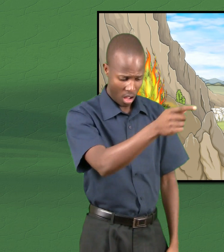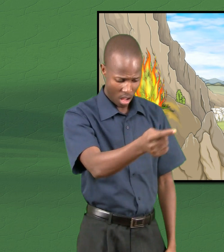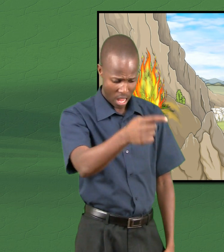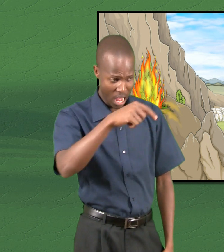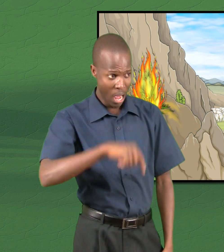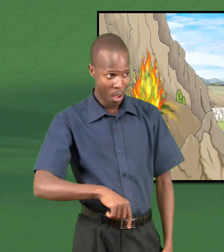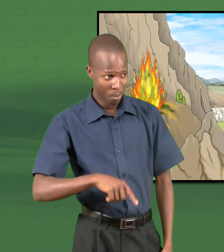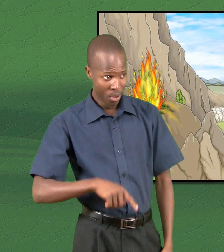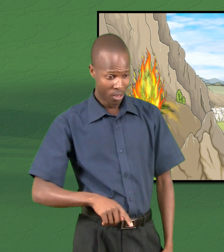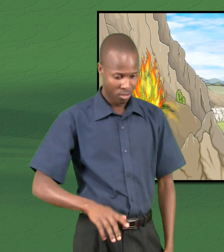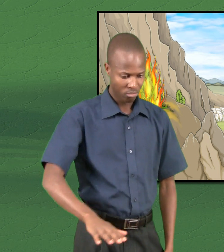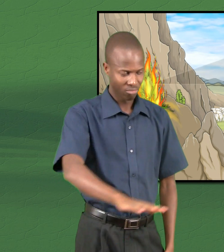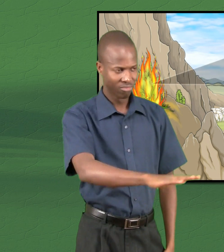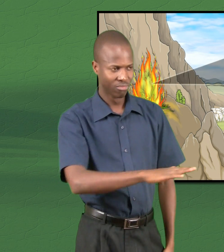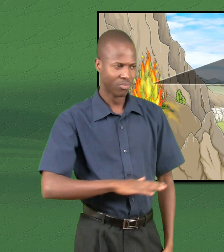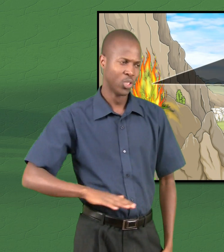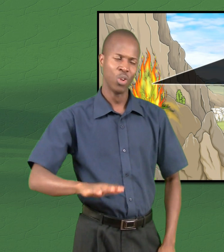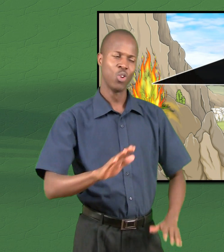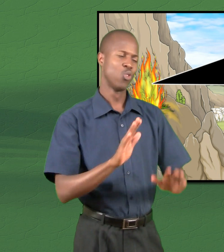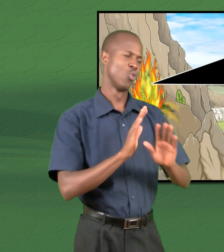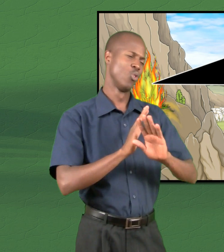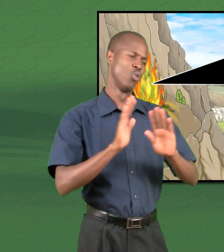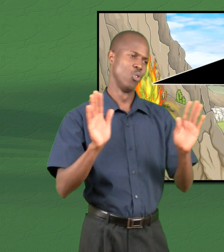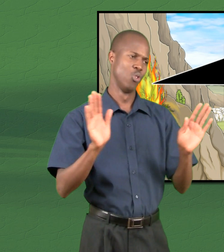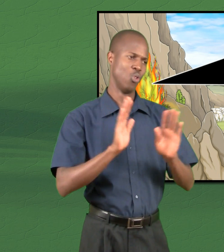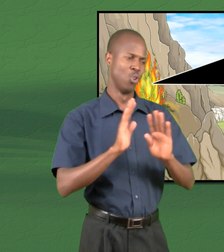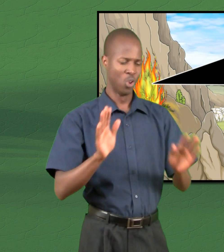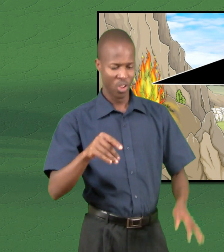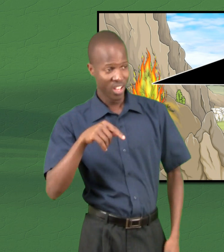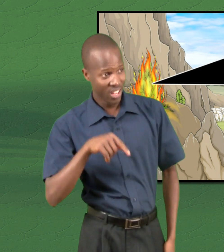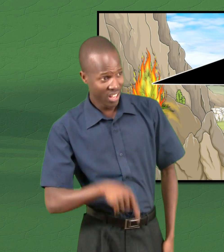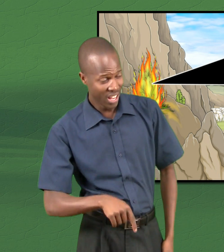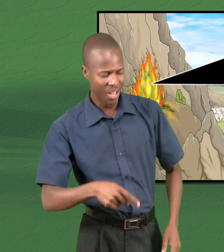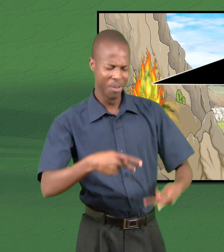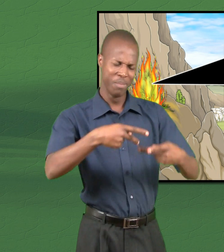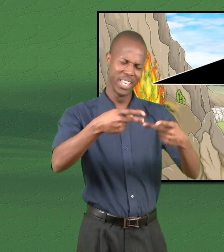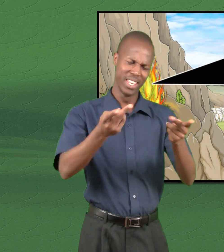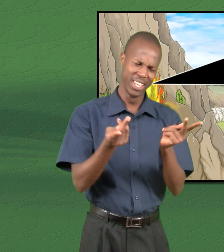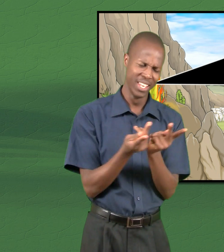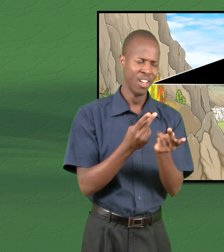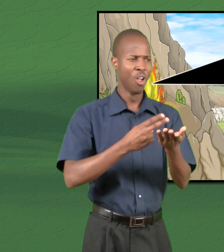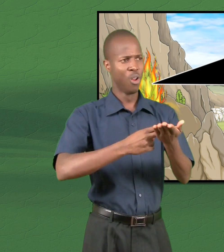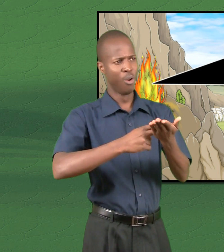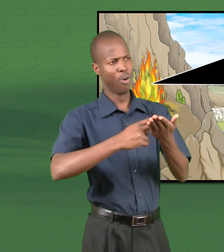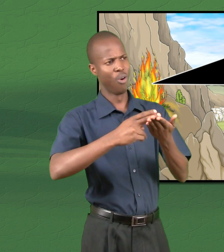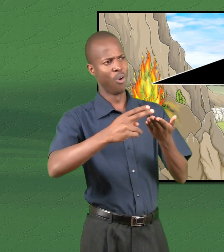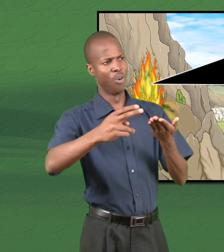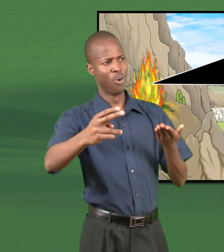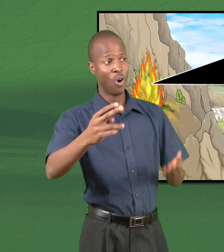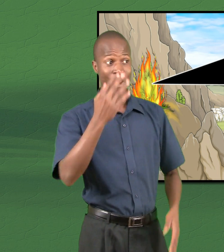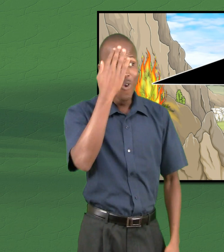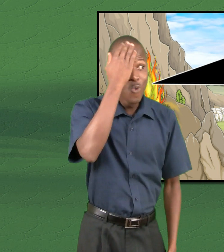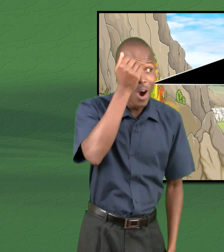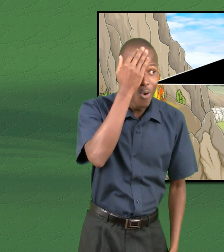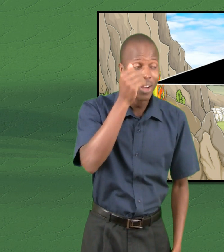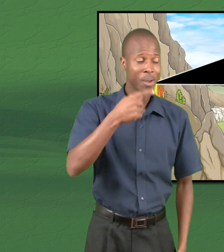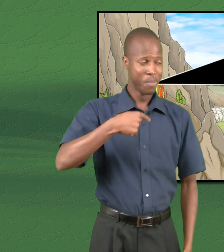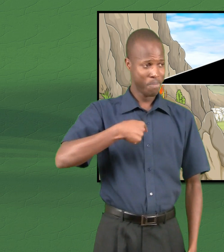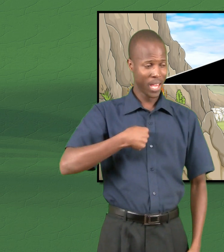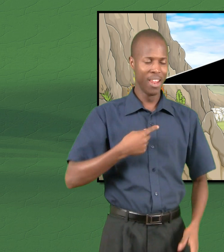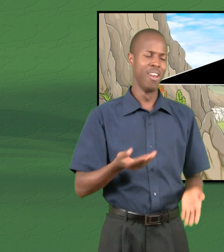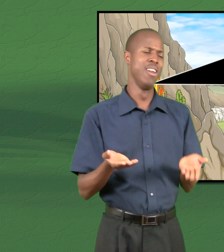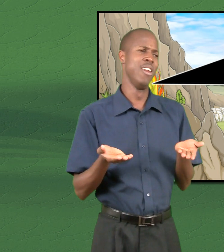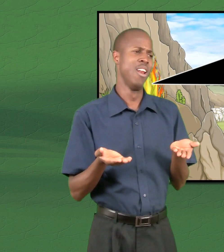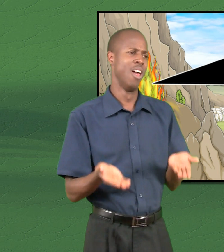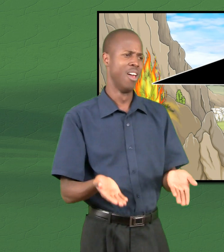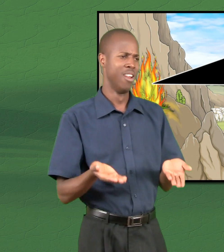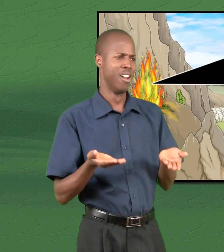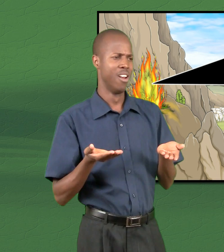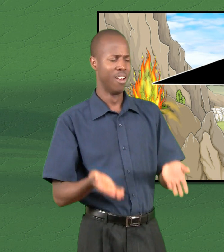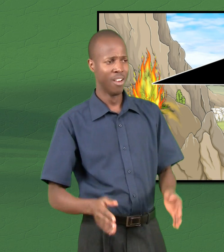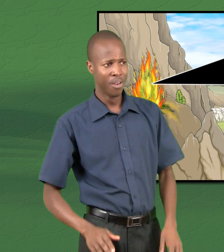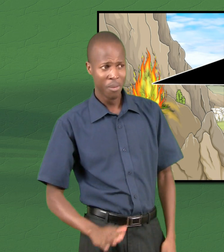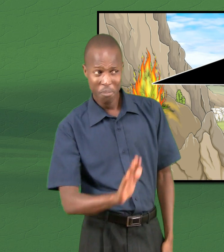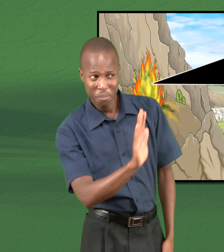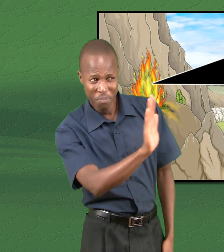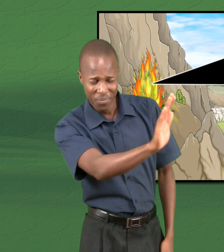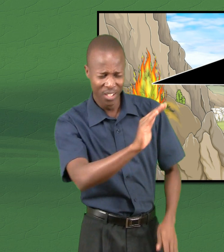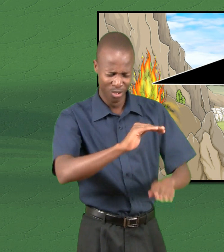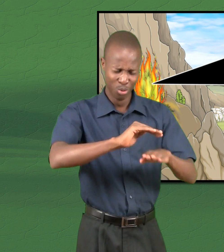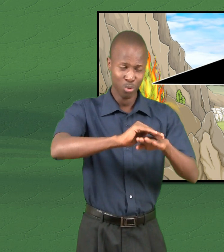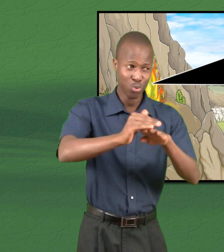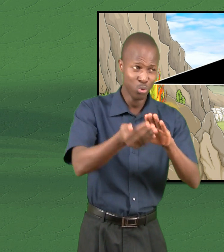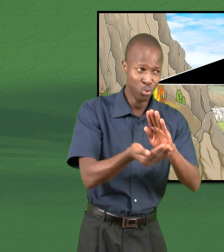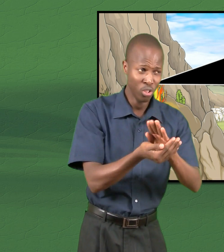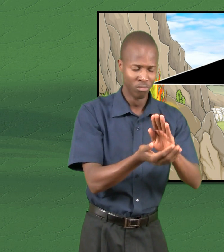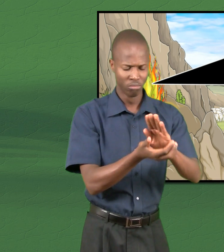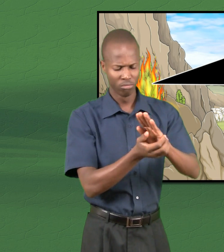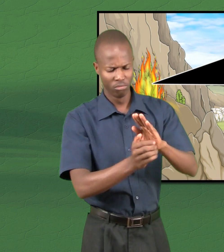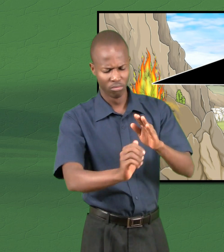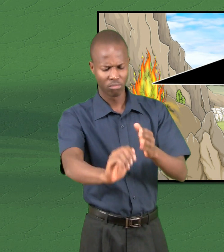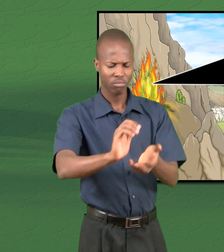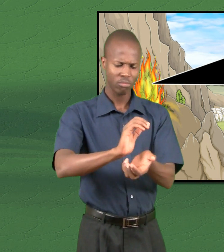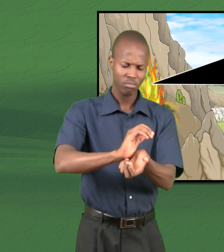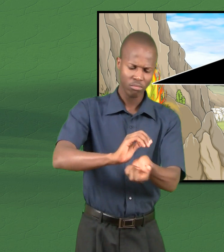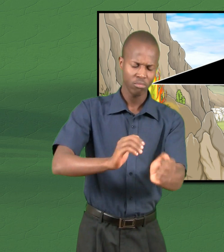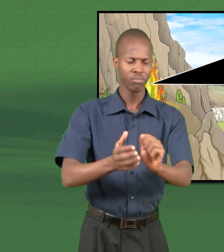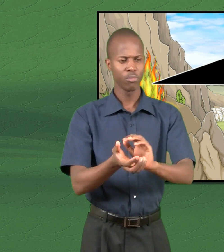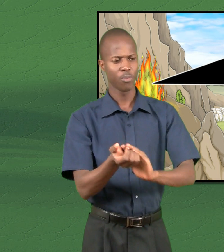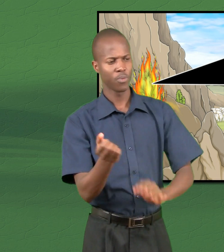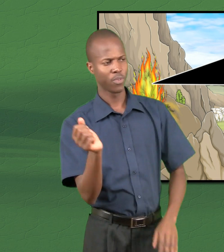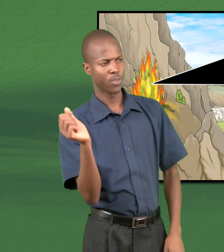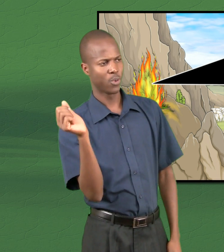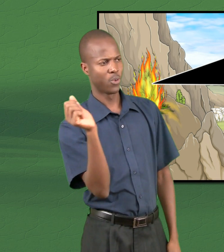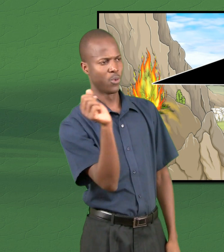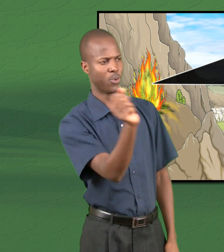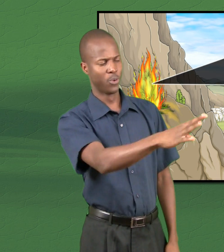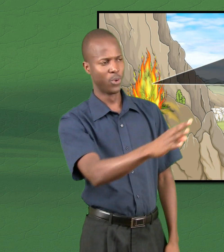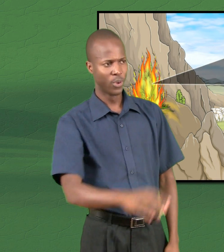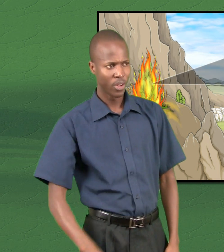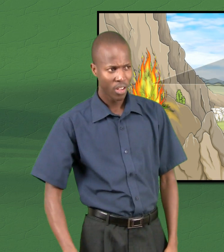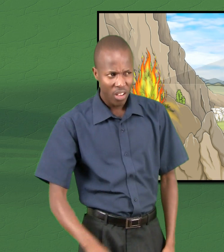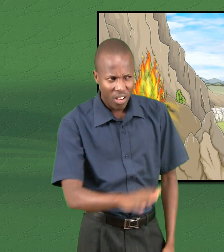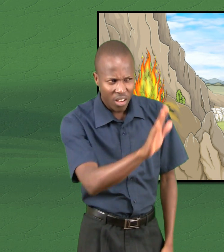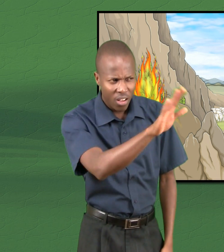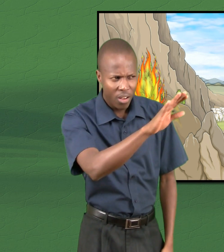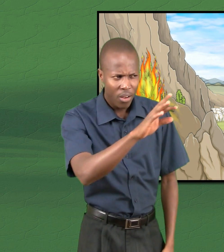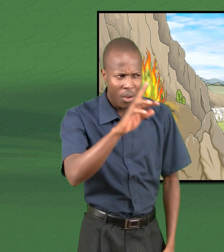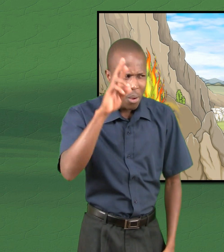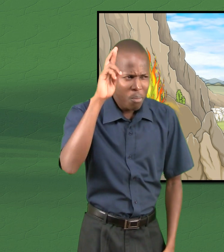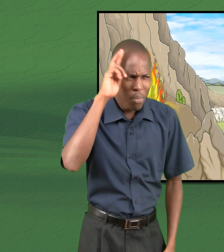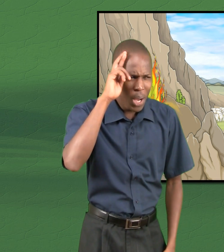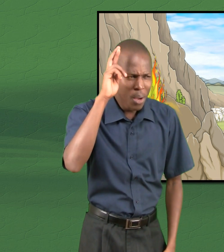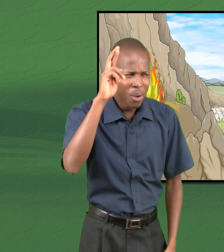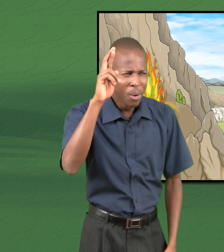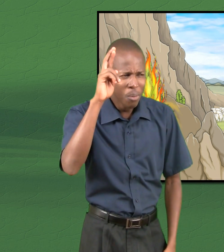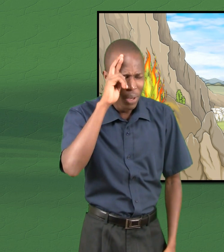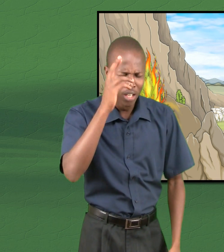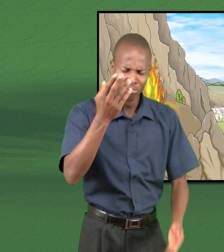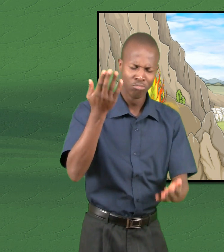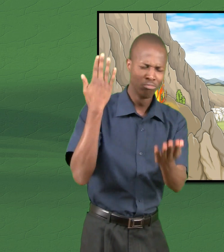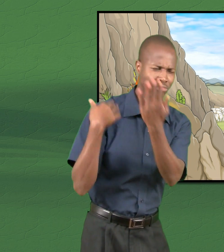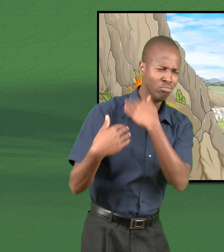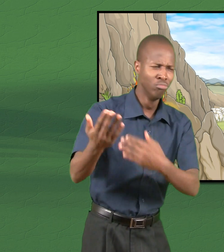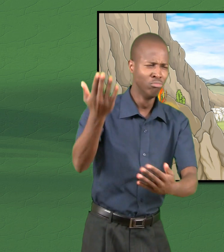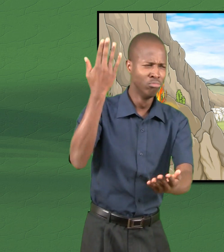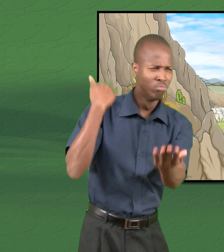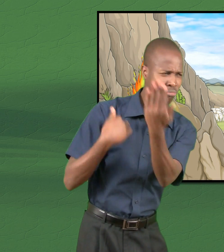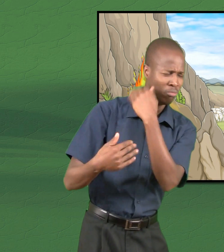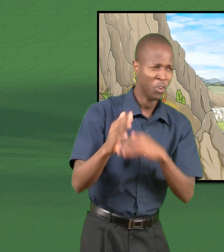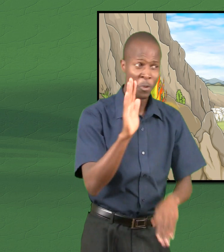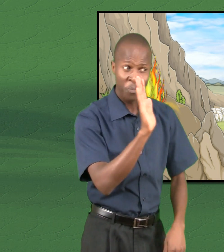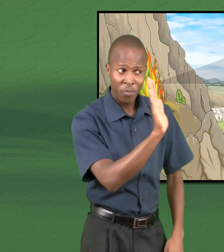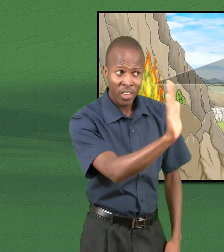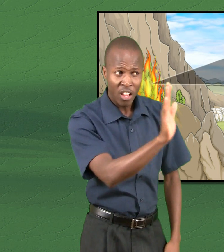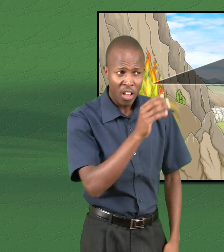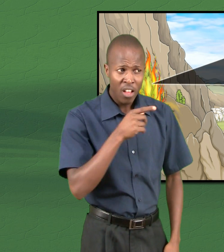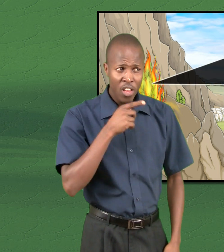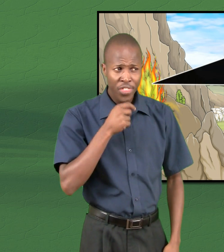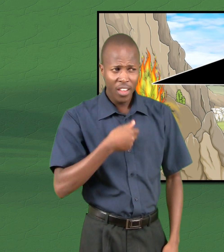“Do not come any closer,” God said. “Take off your sandals, for the place where you are standing is holy ground.”